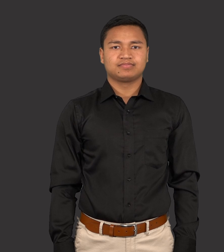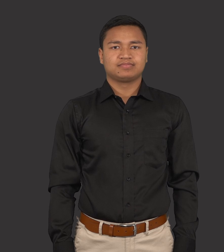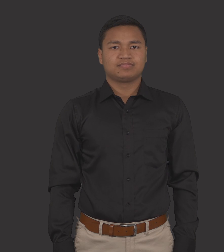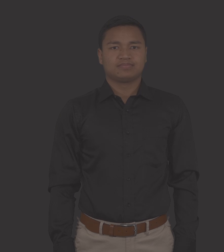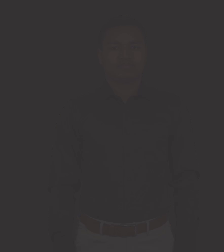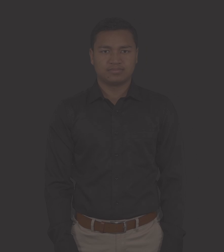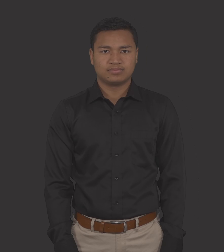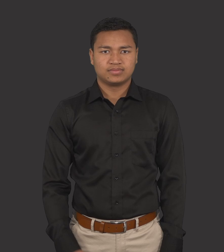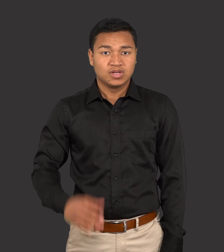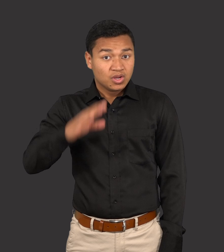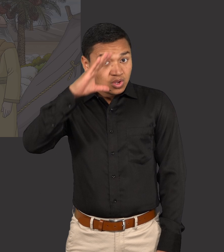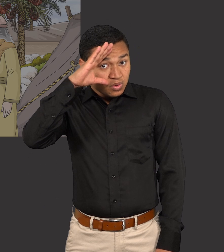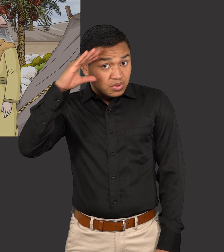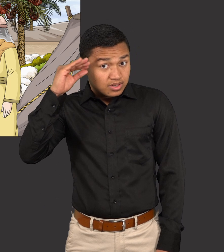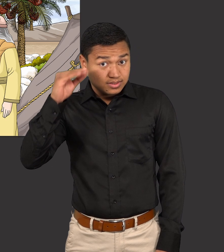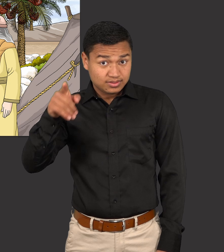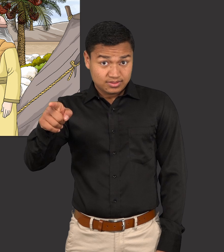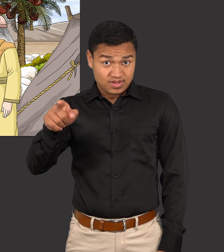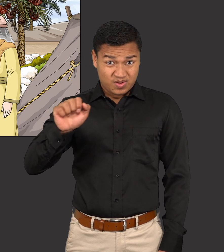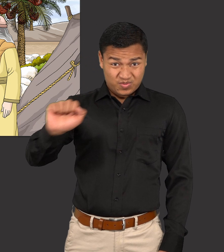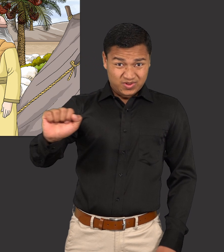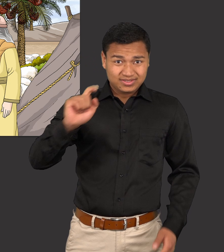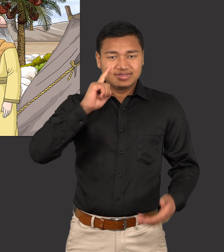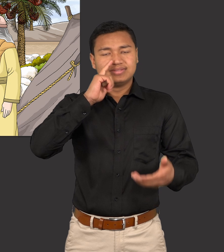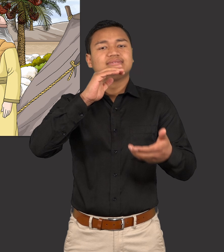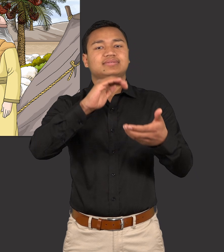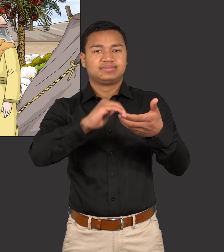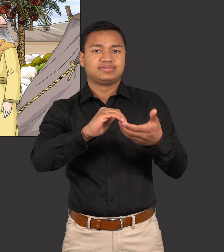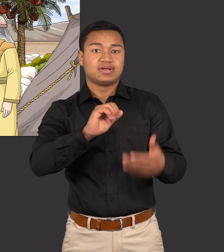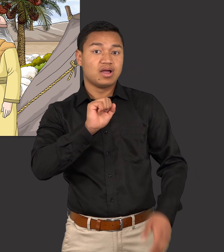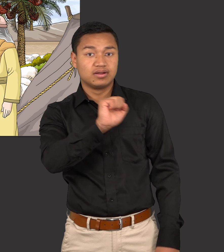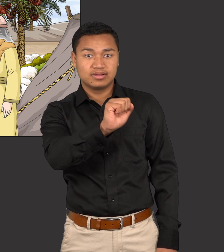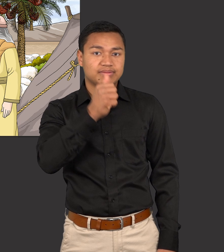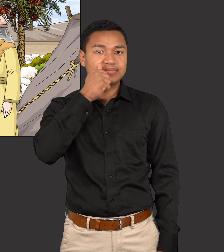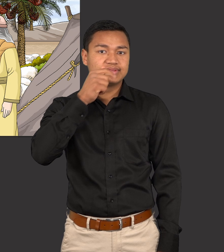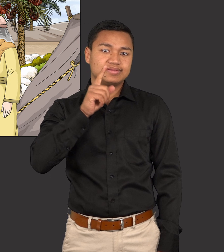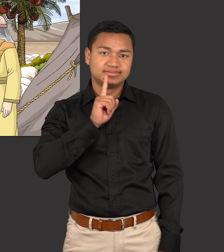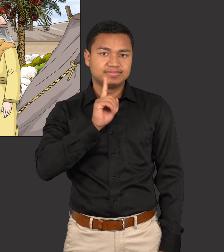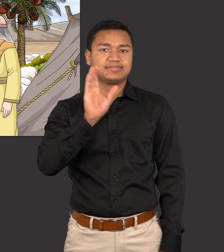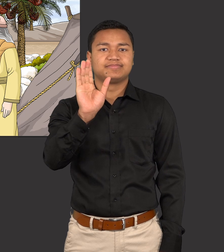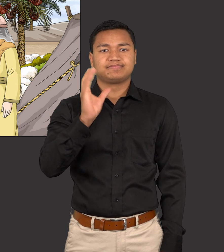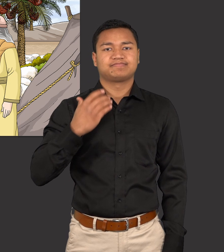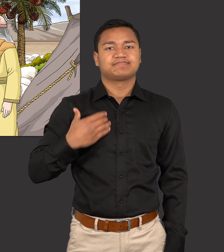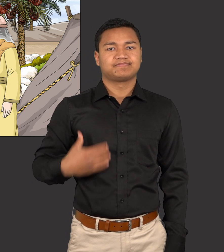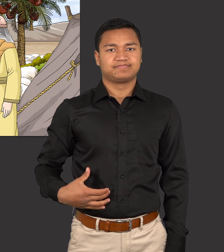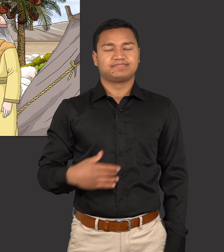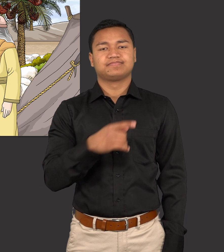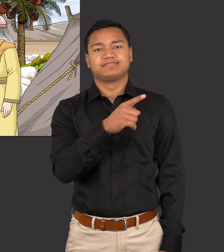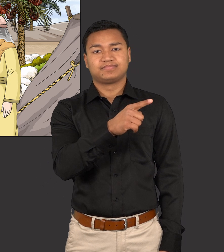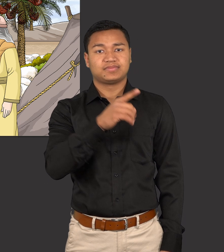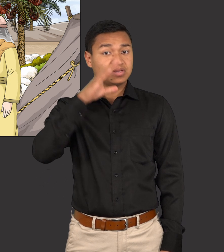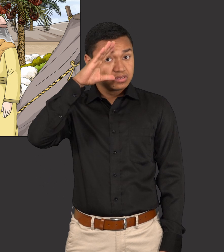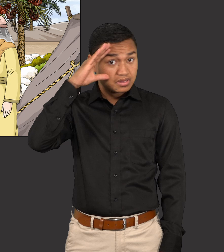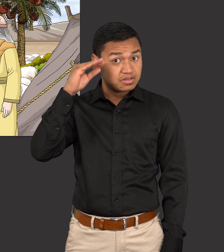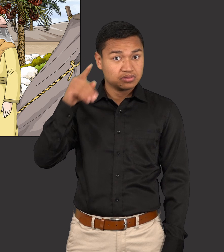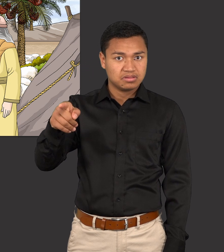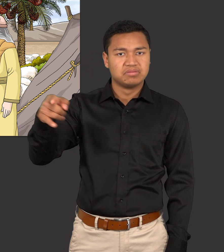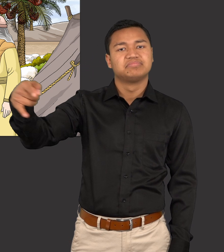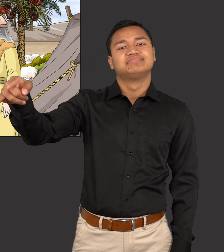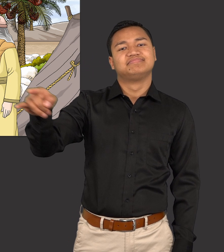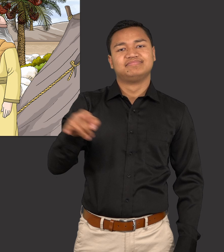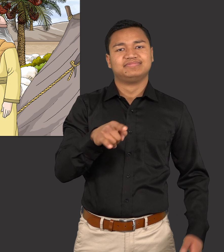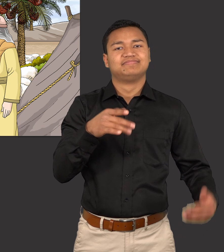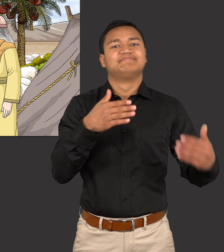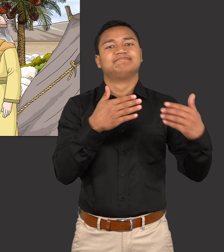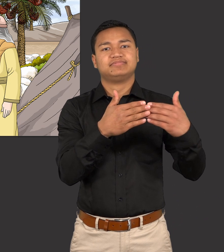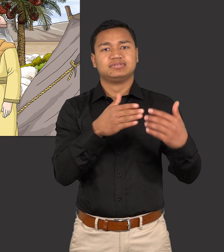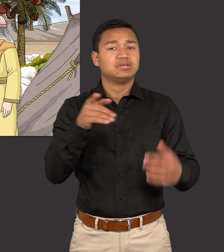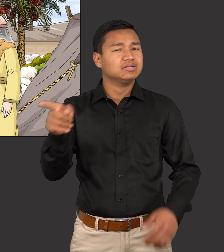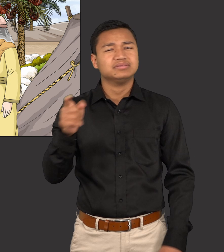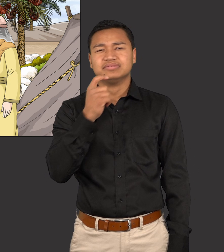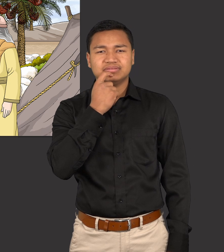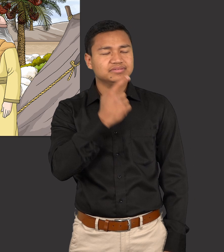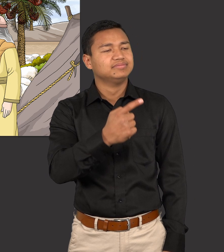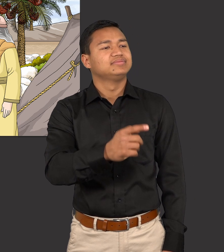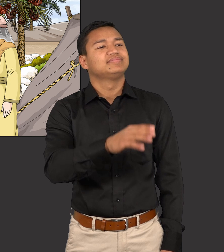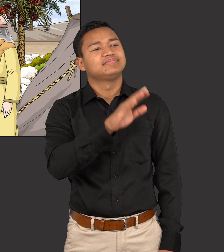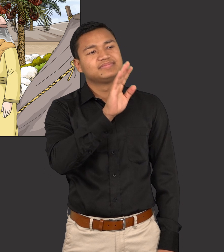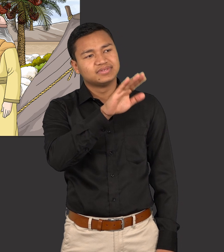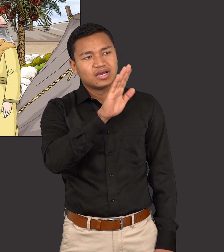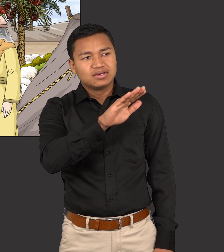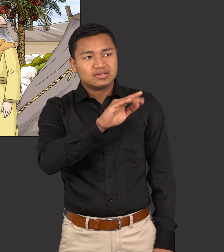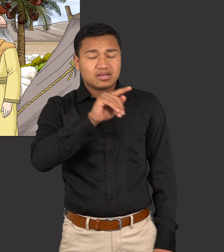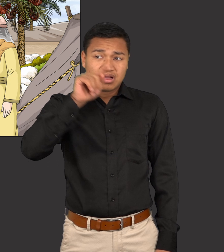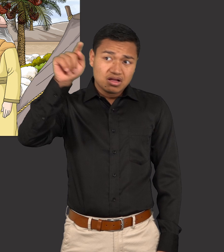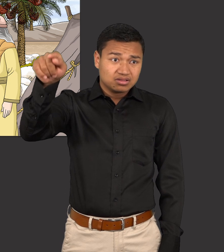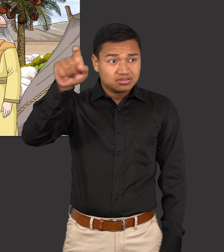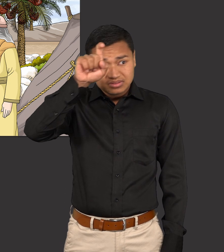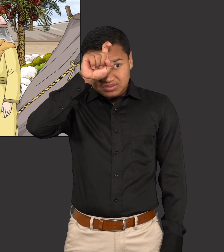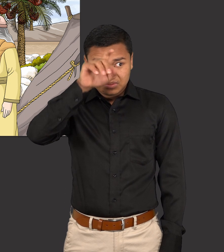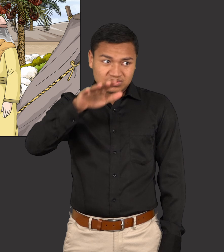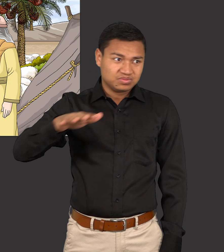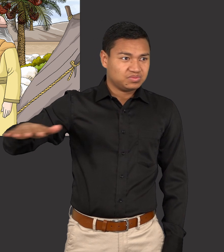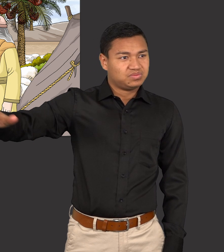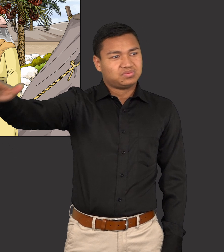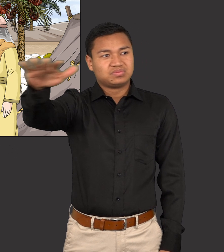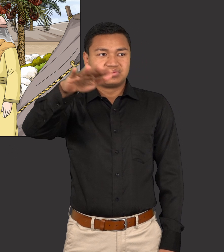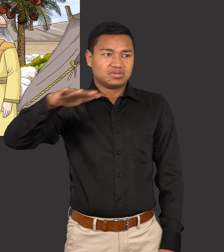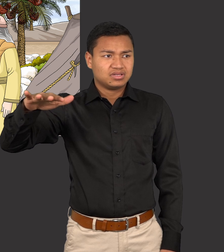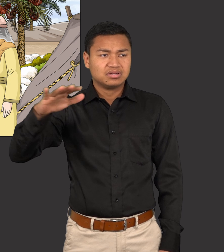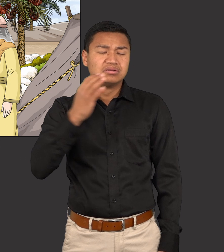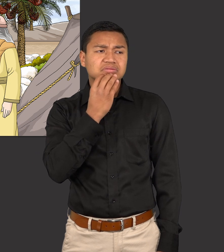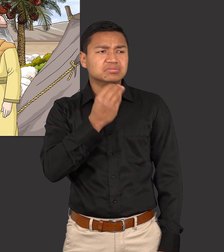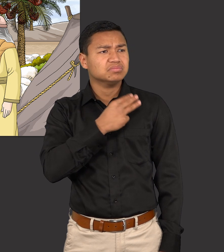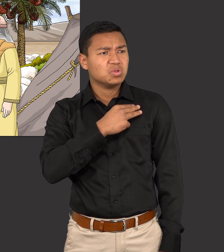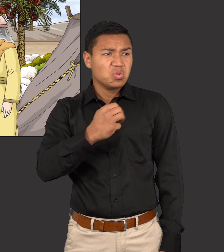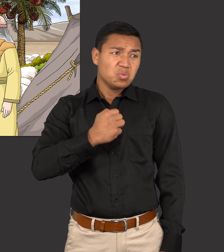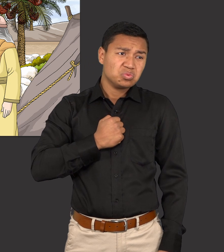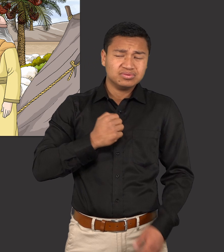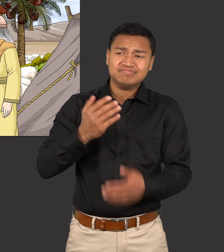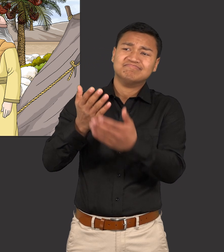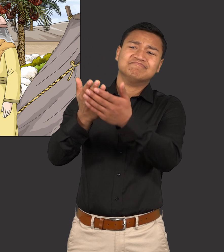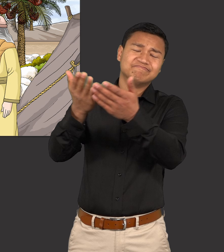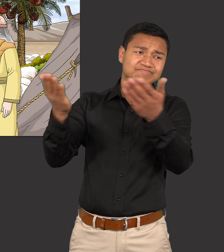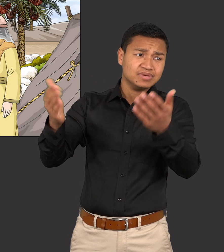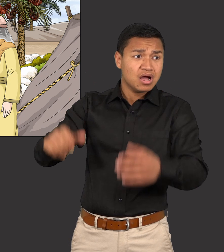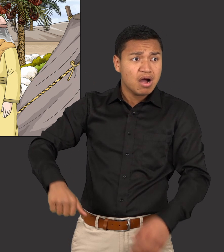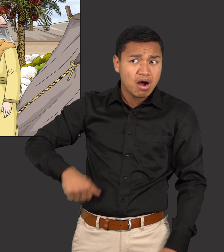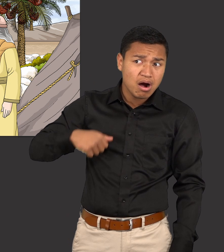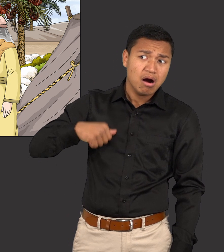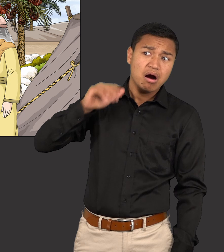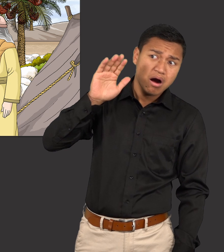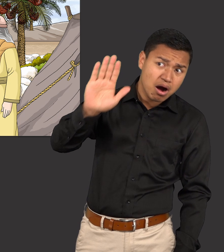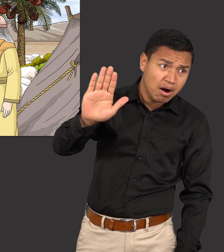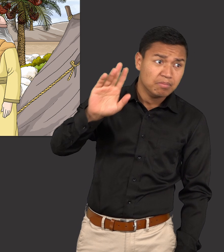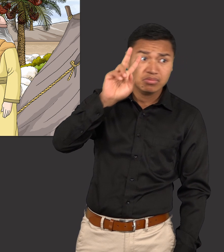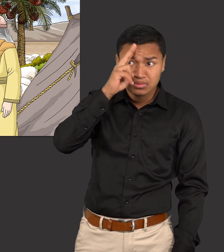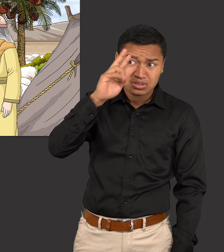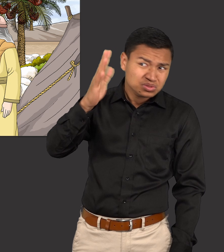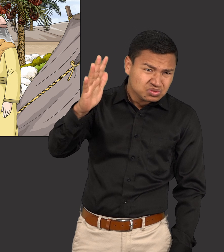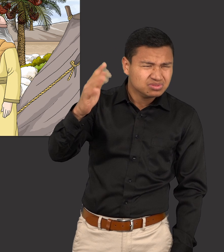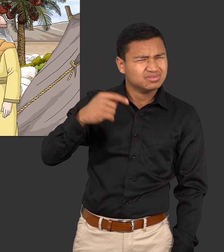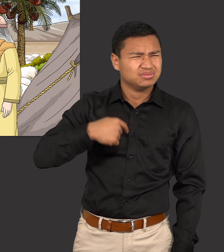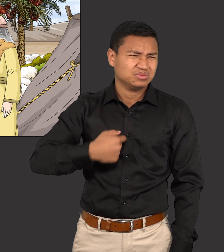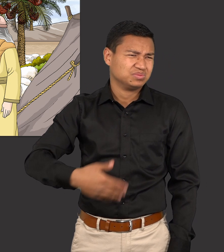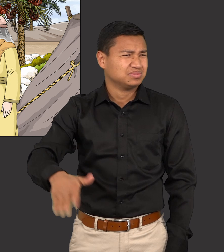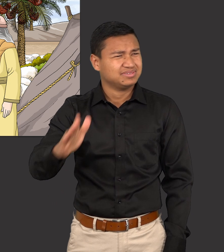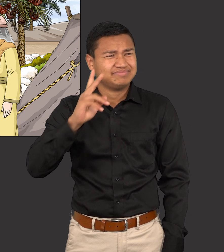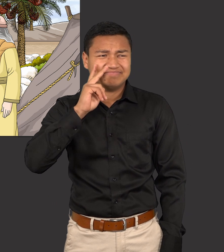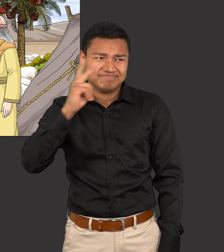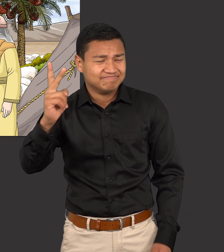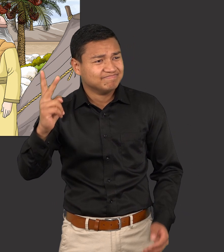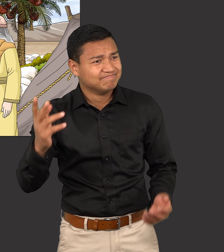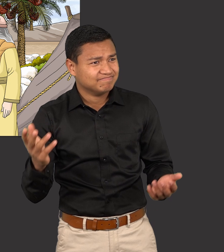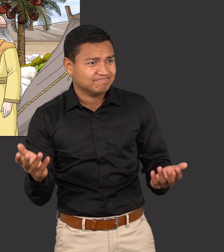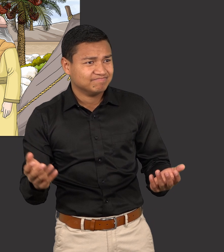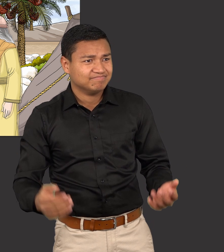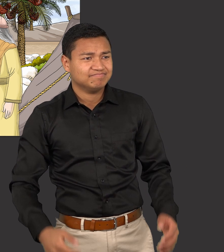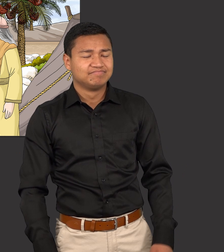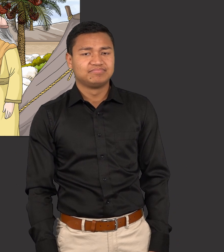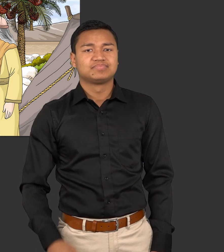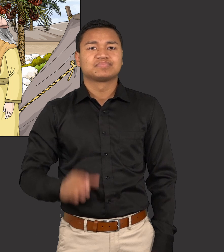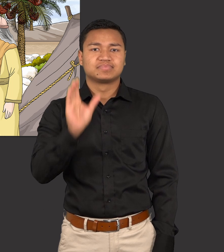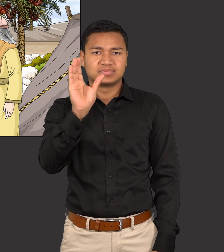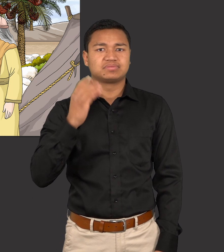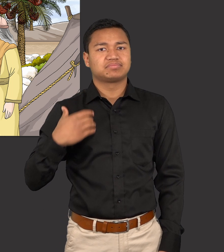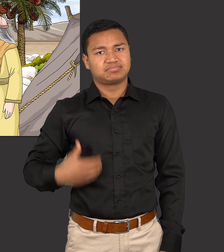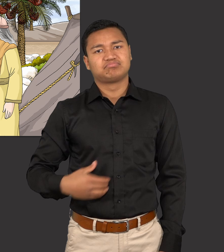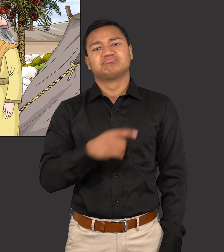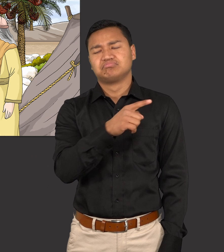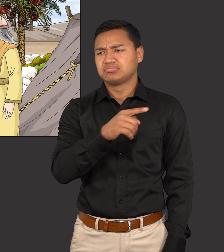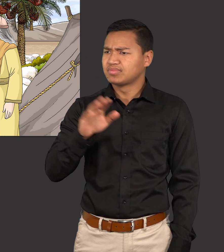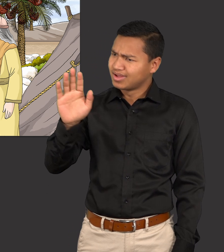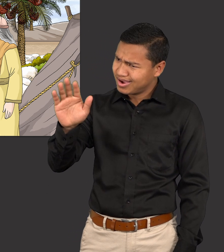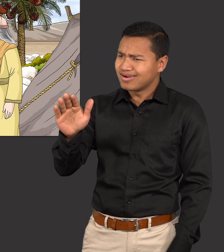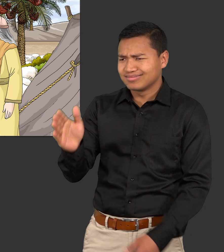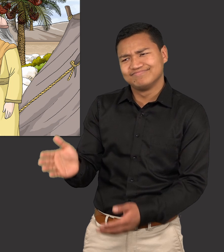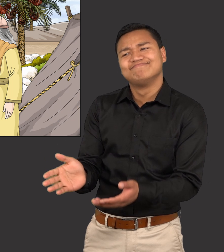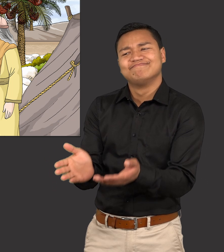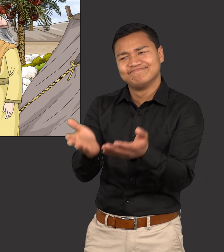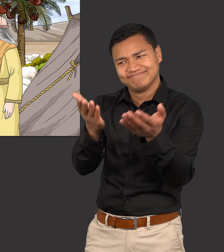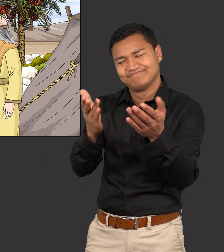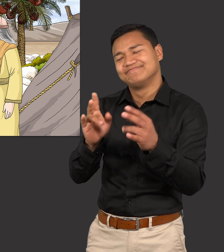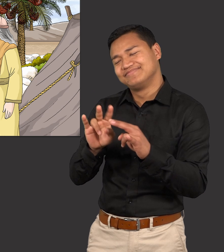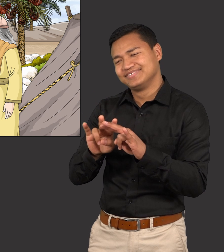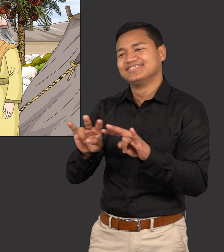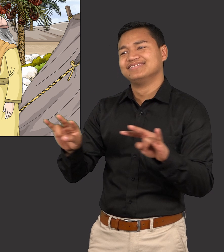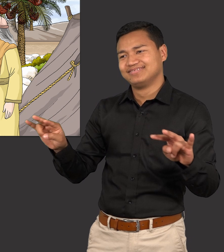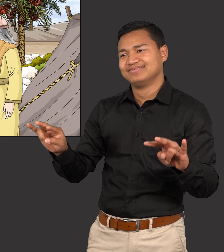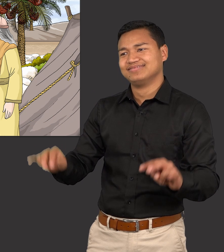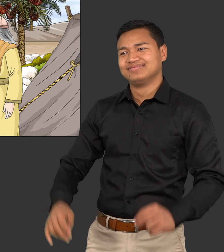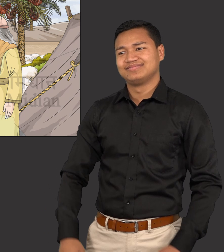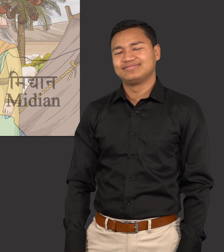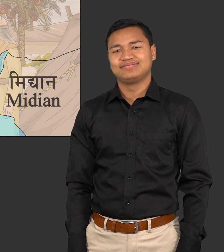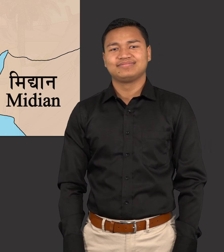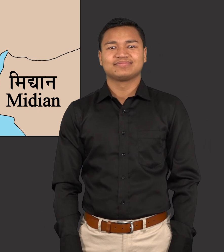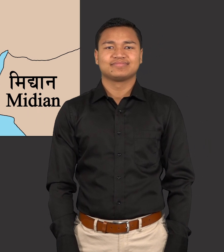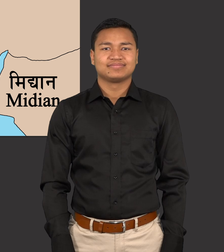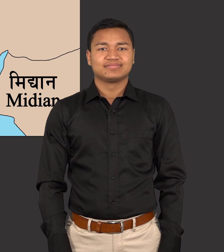Then Moses went back to his father-in-law Jethro and said to him, “Please let me return to my brothers in Egypt to see if they are still alive.”